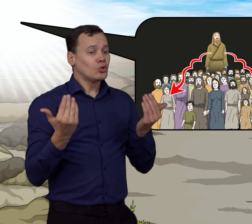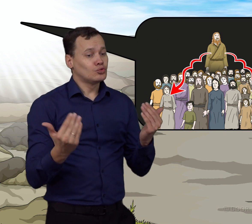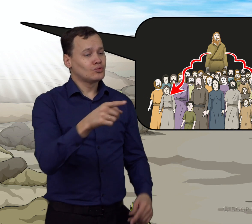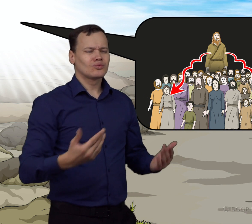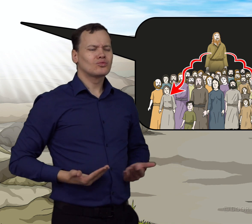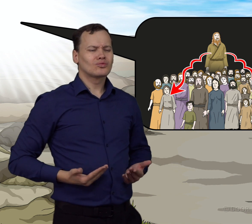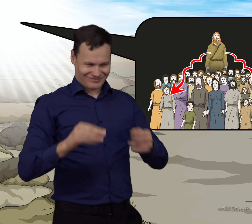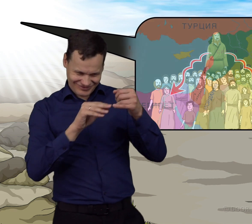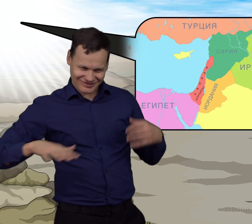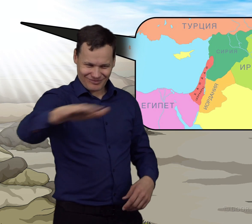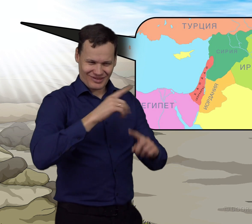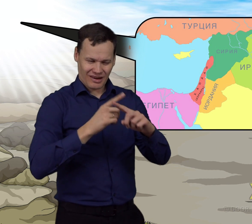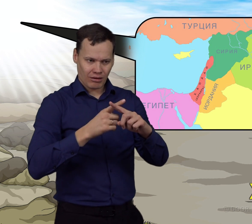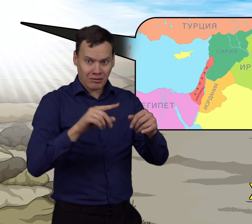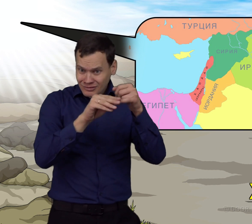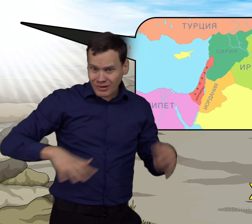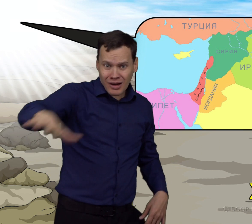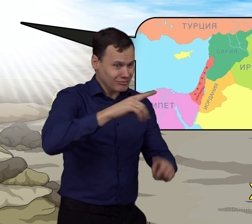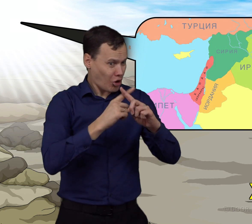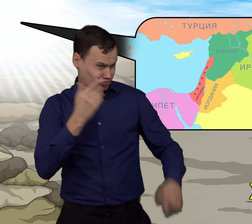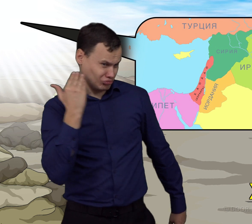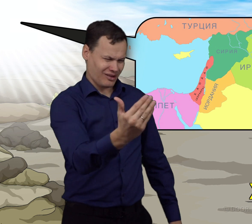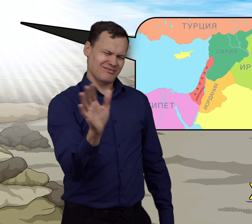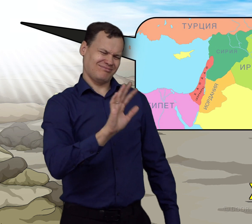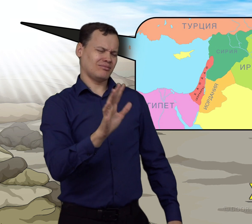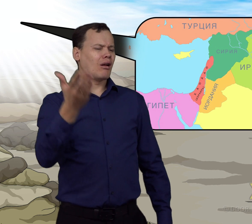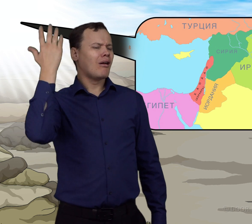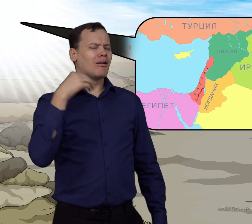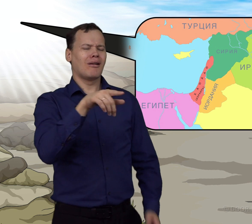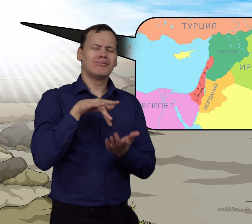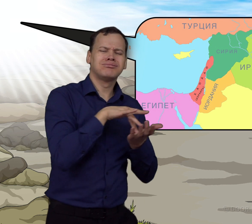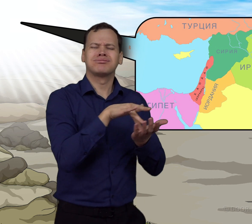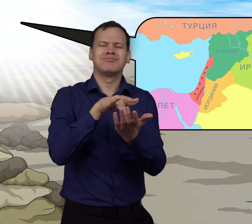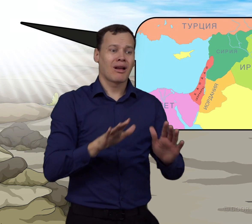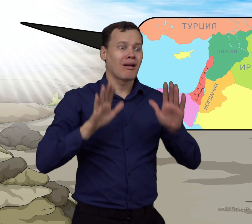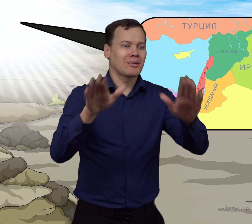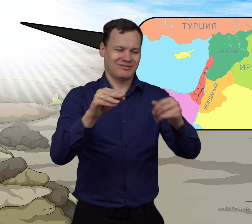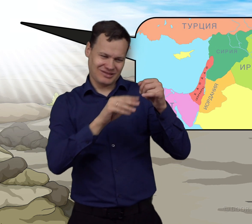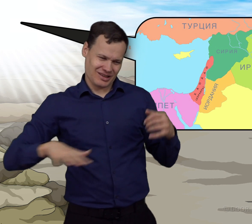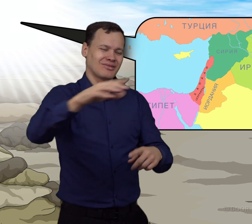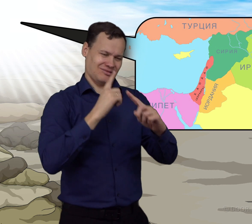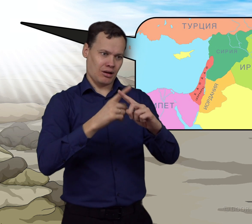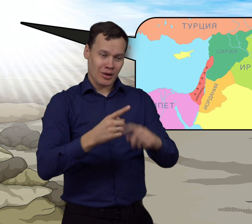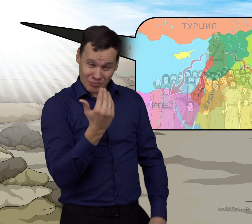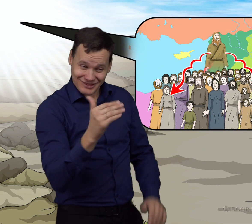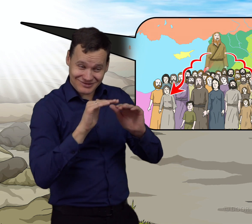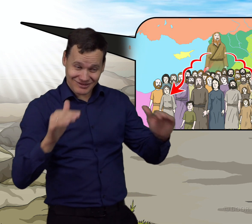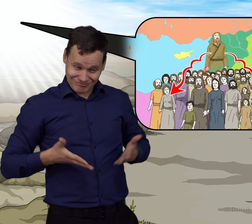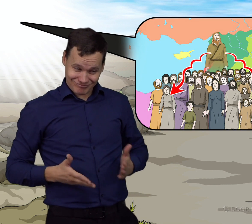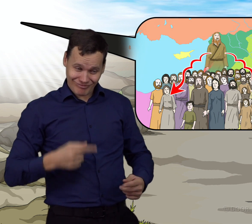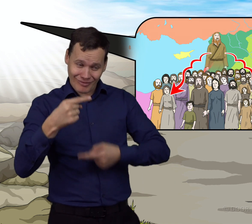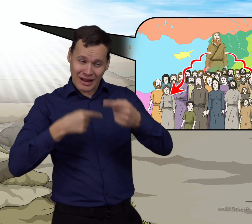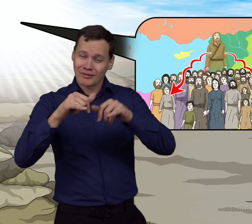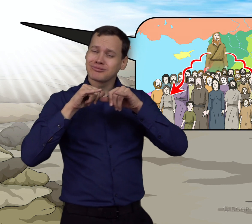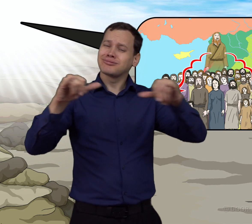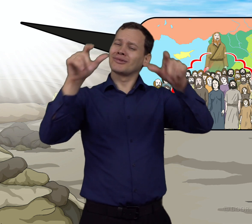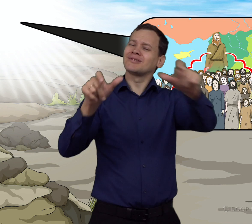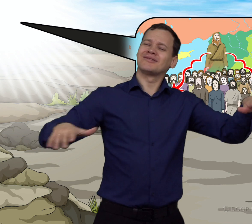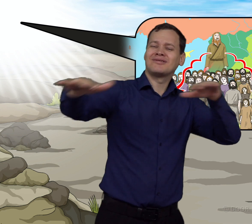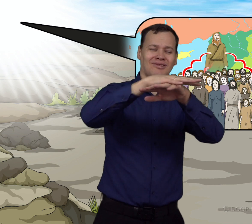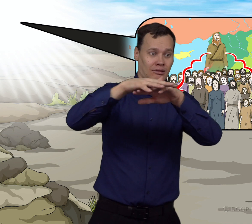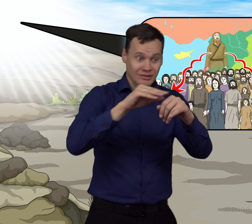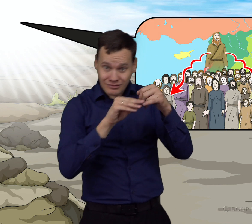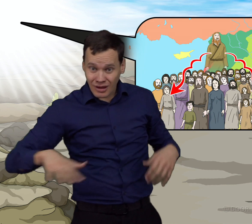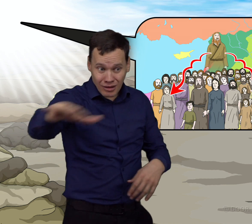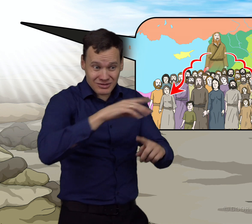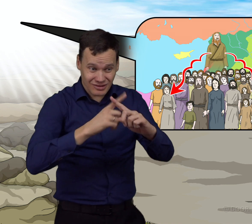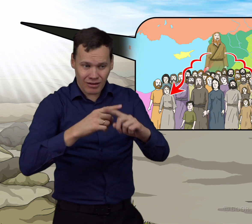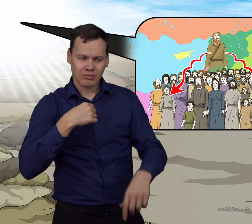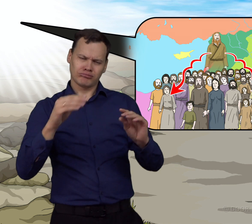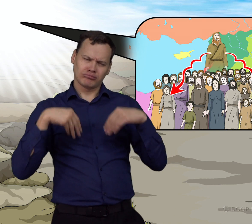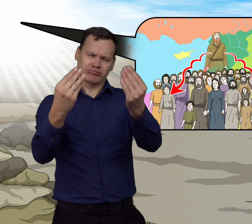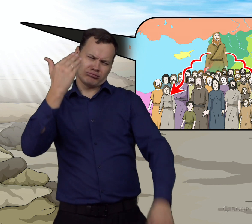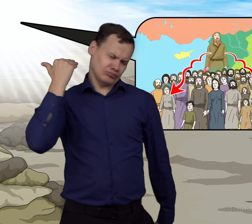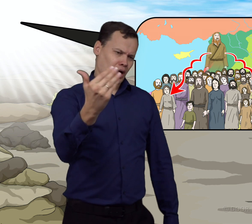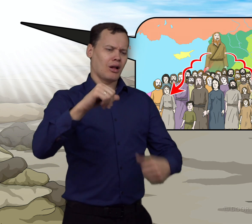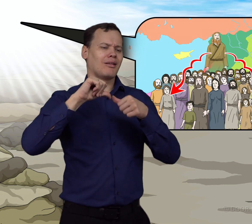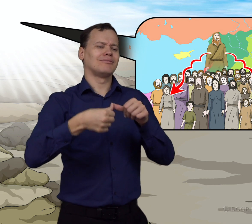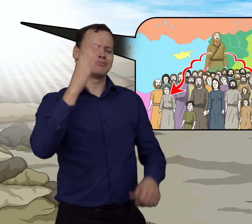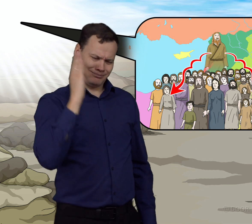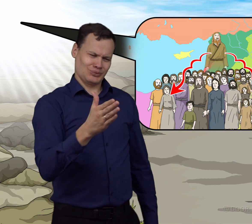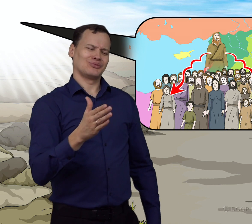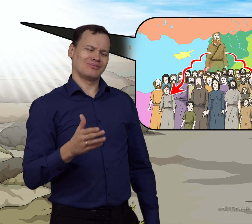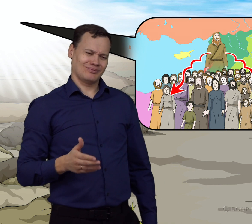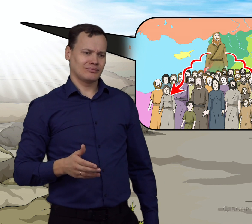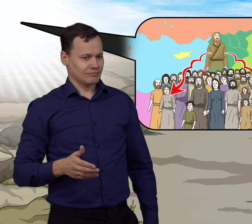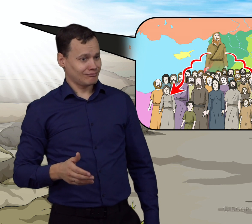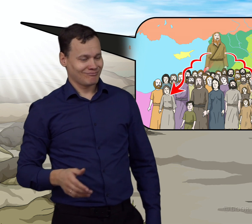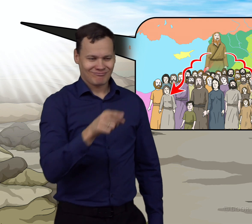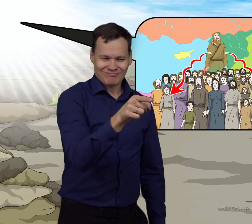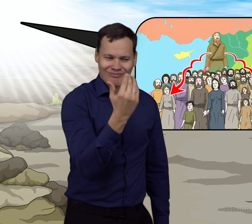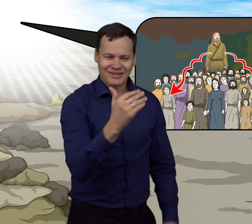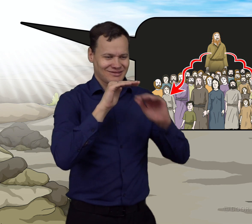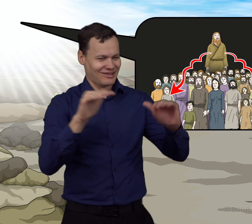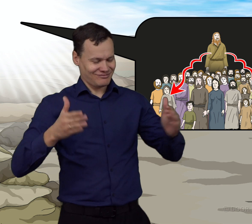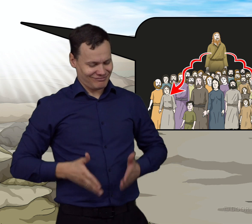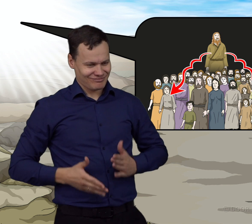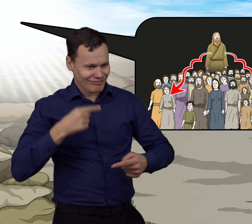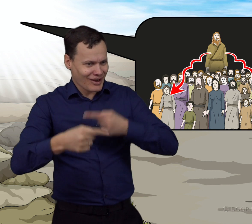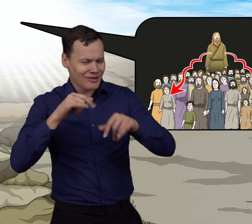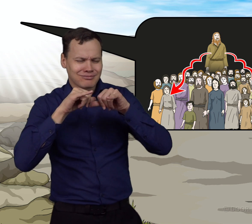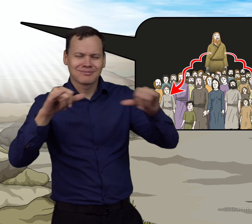And to you and your descendants I will give the land where you are residing—all the land of Canaan—as an eternal possession;